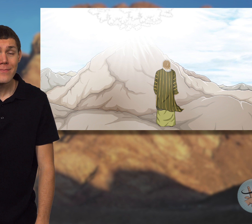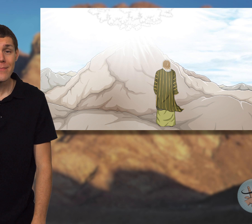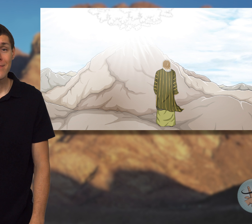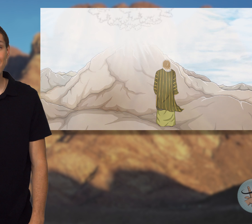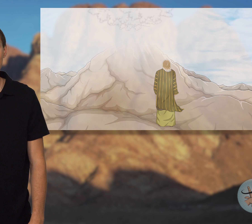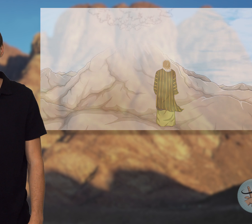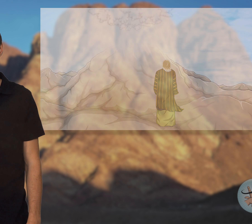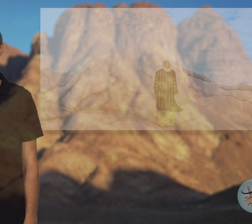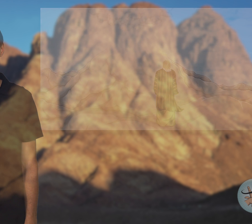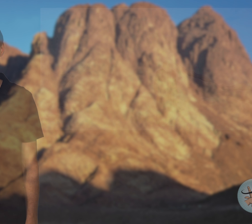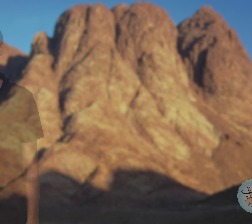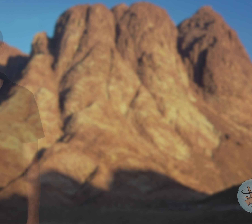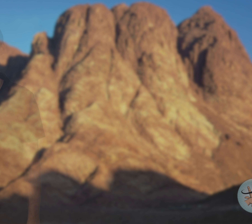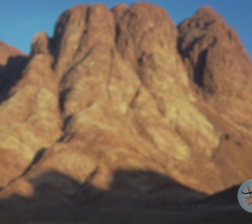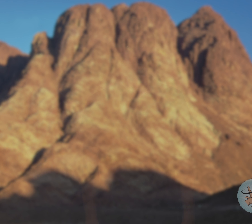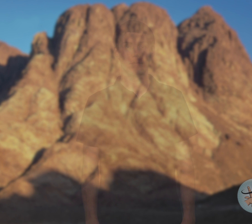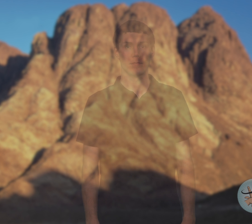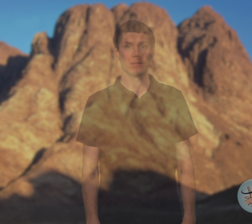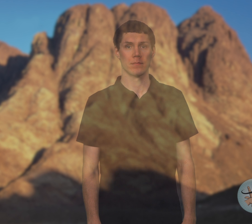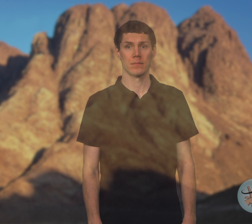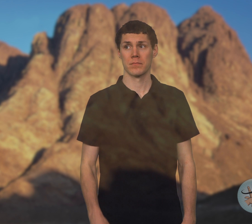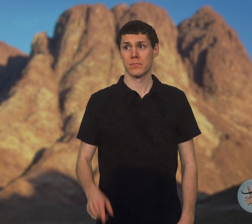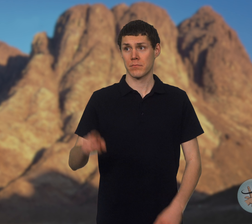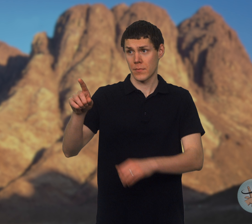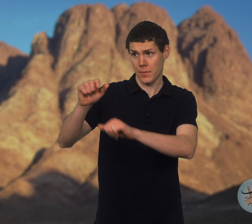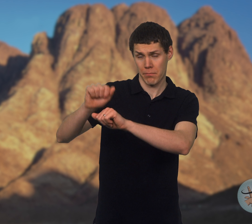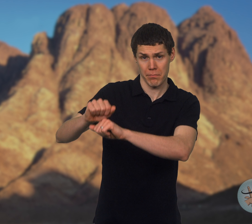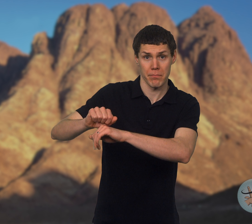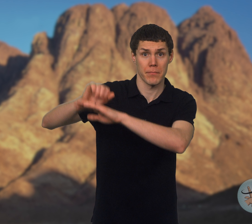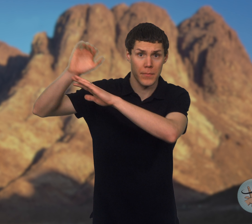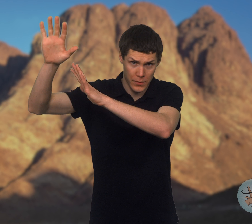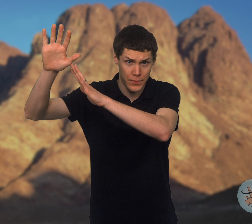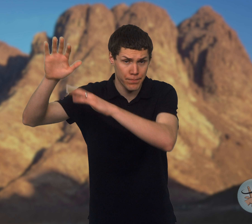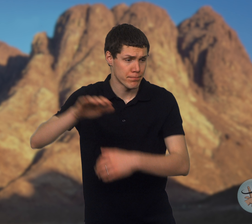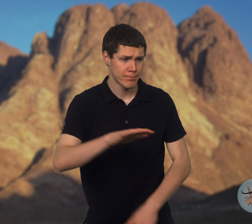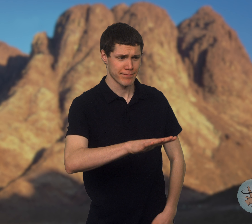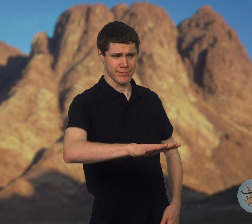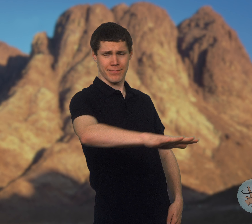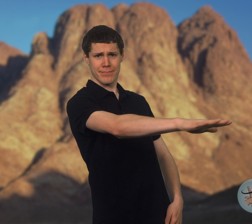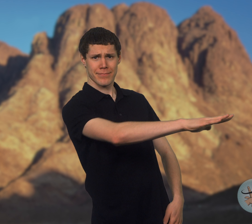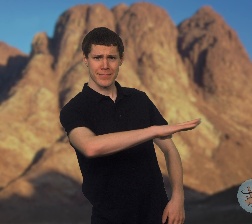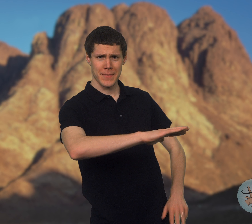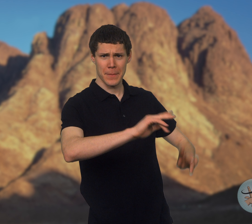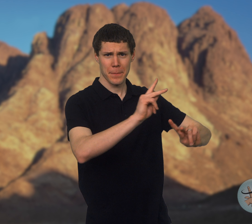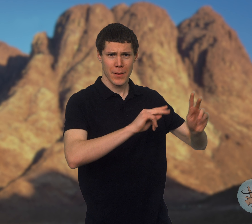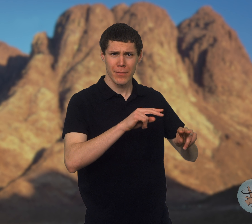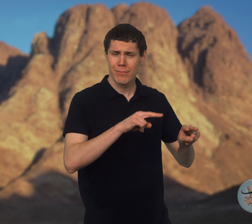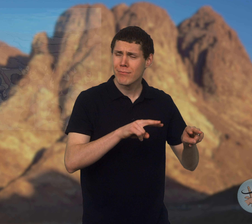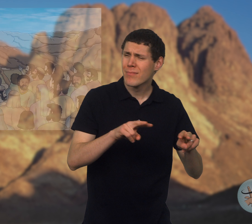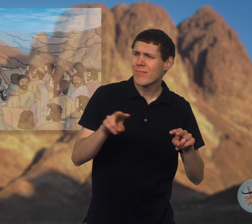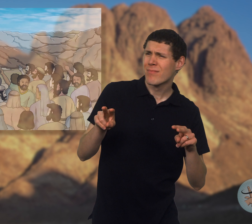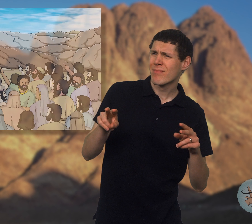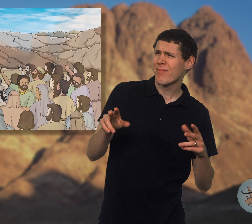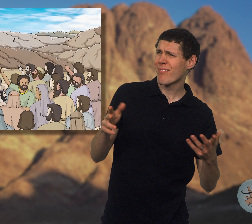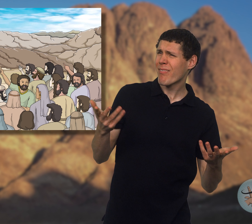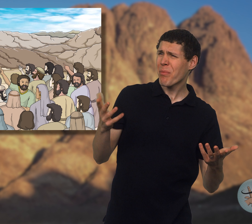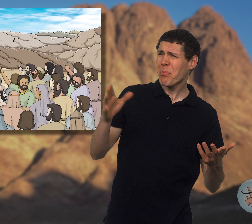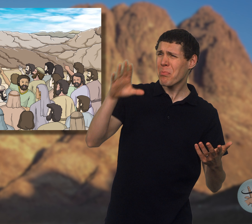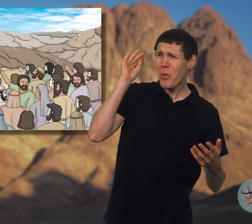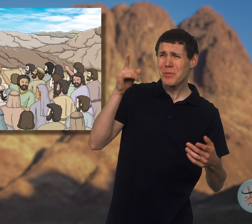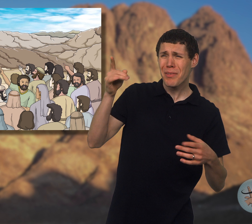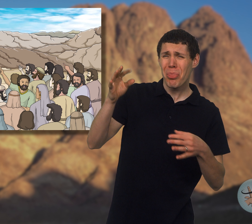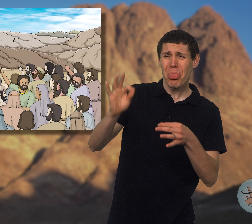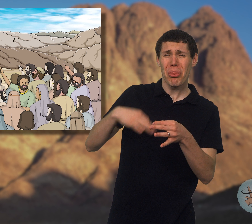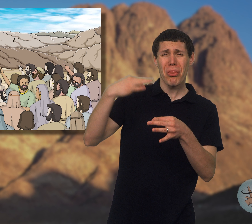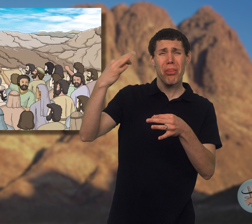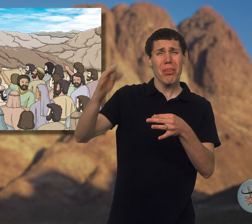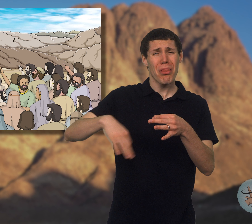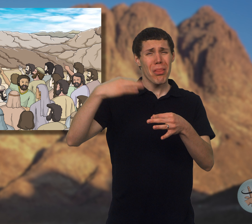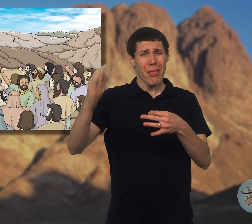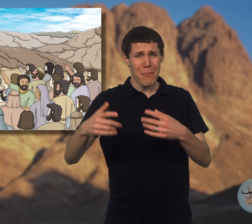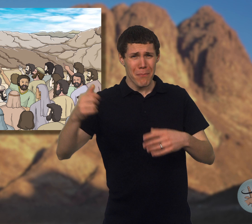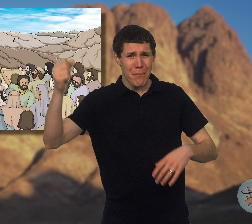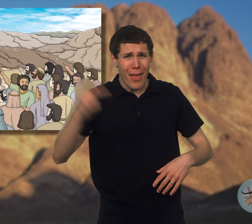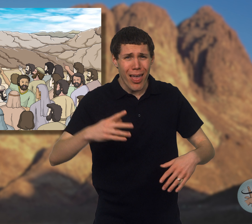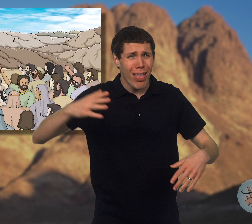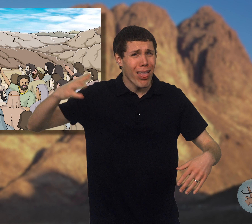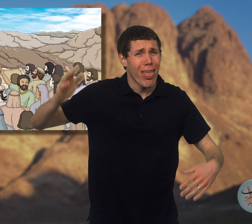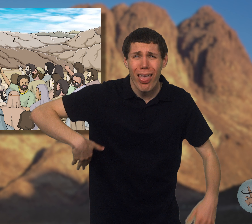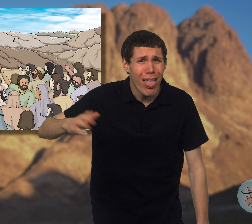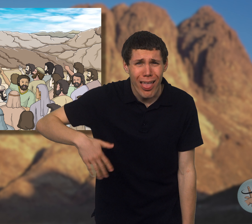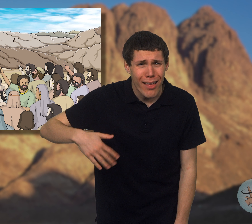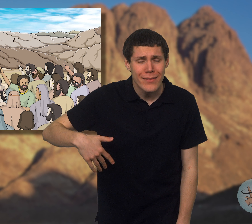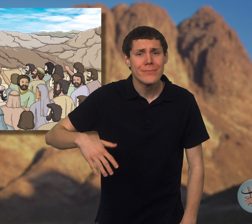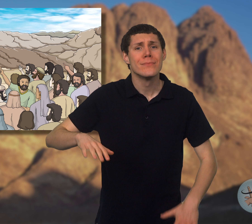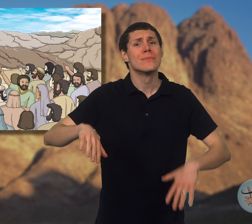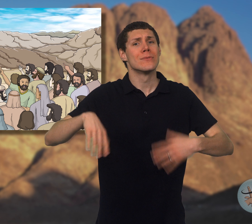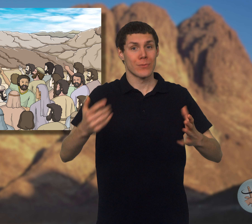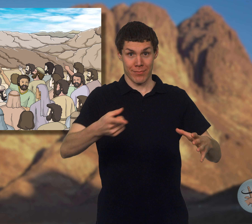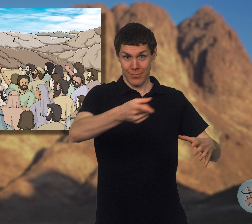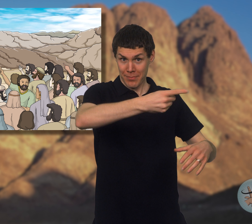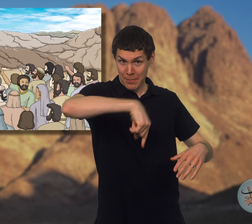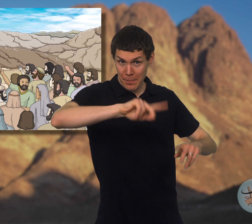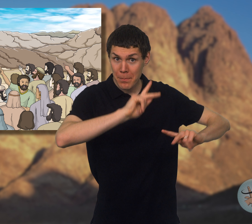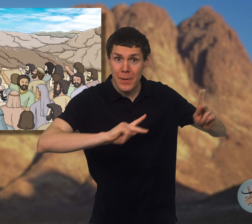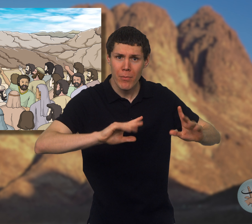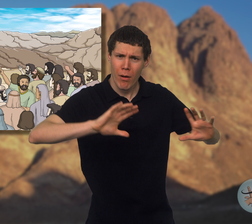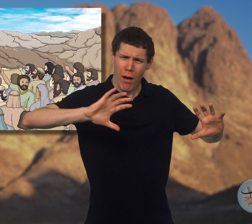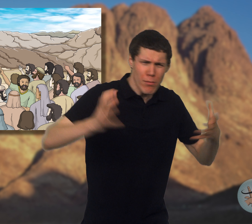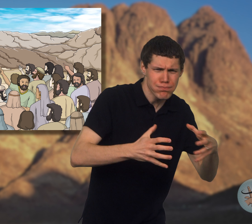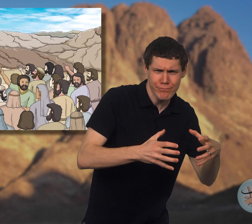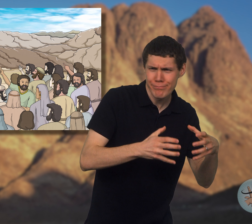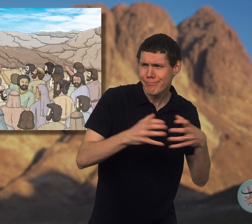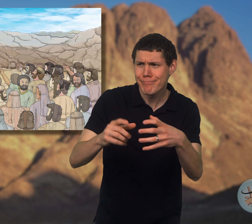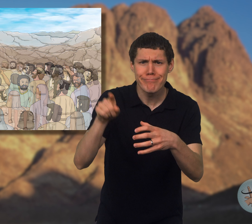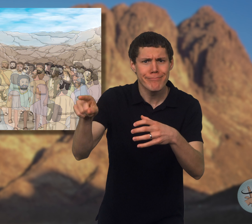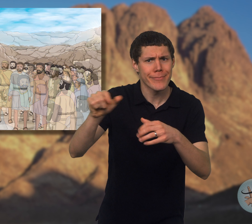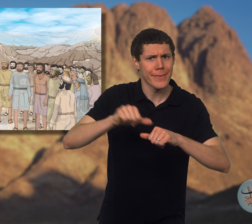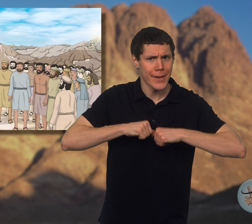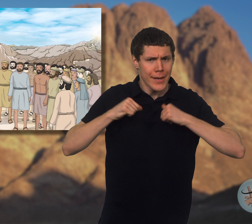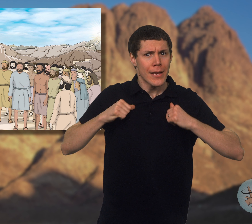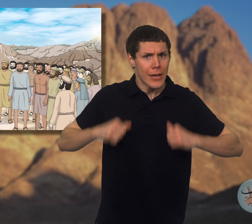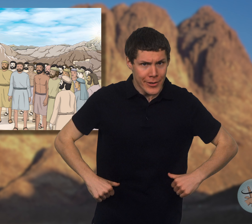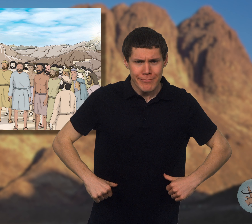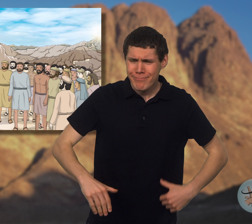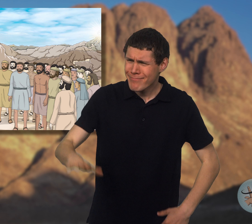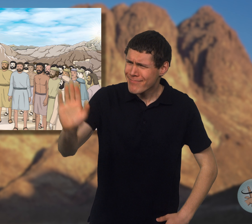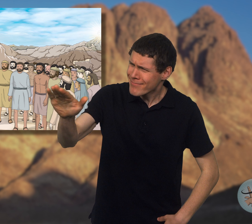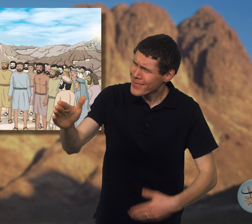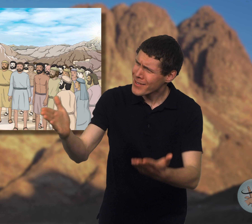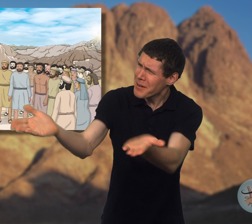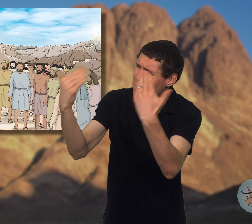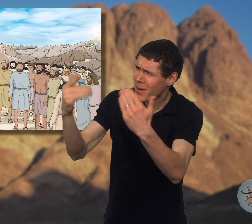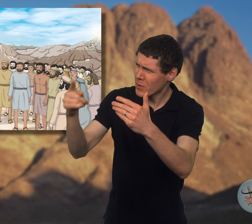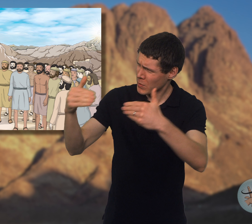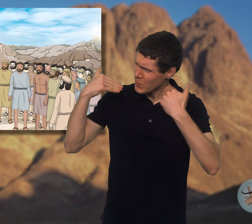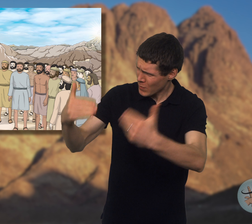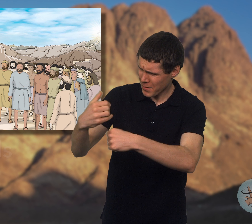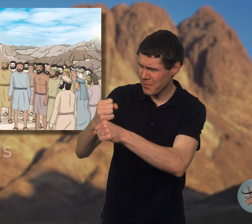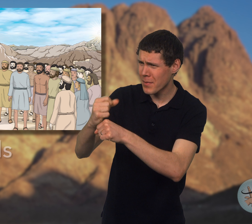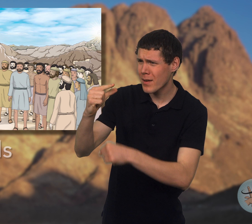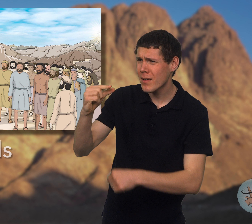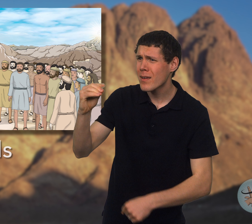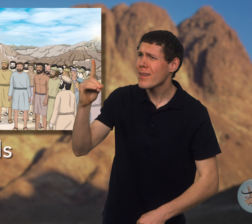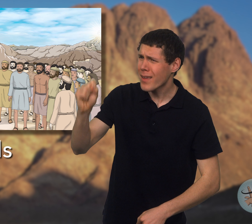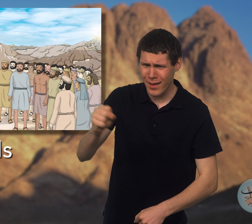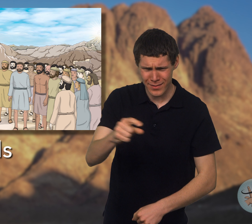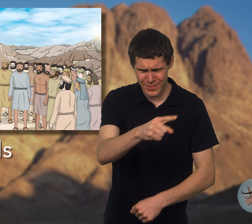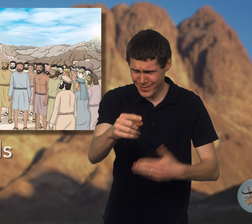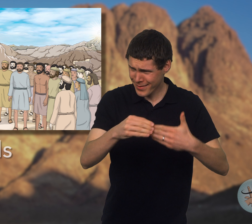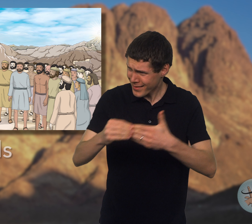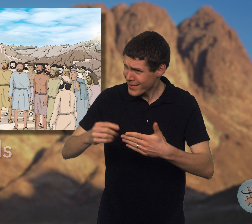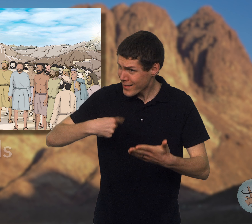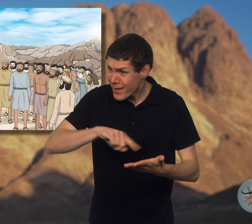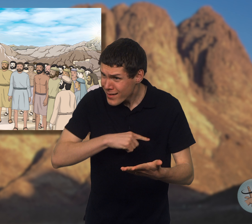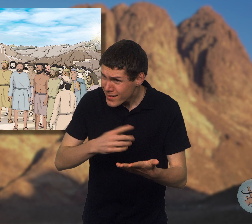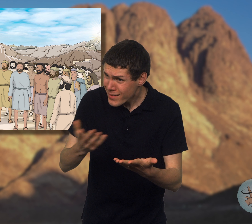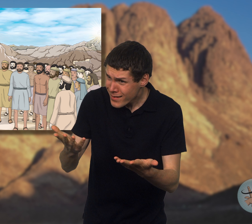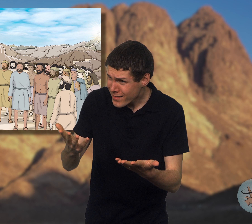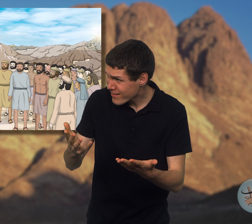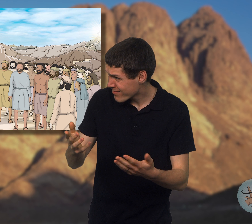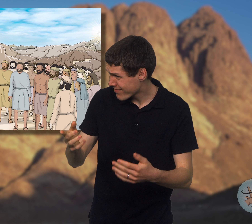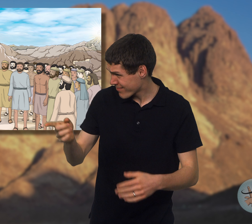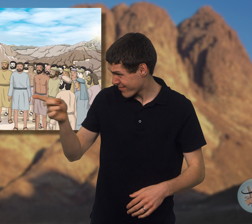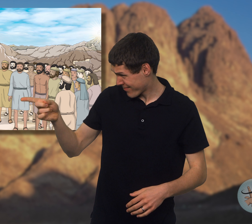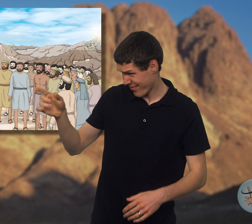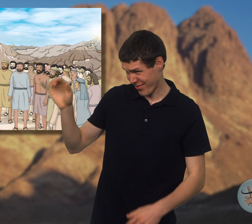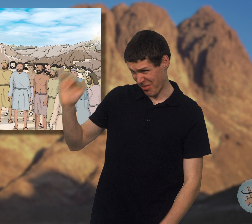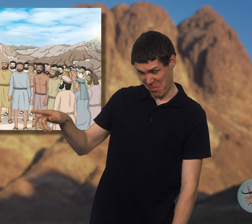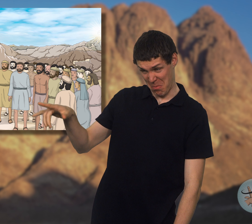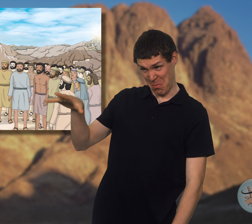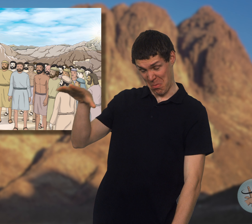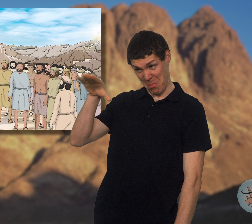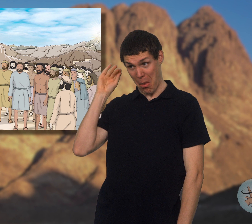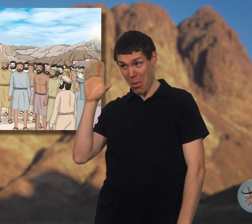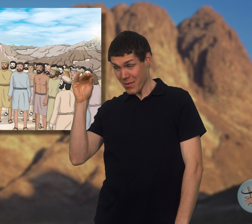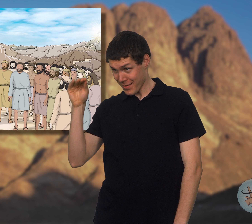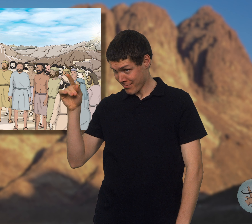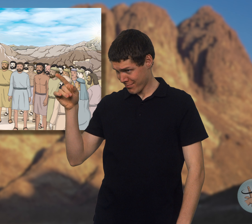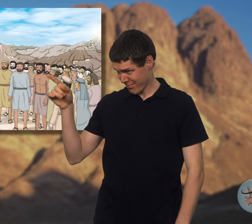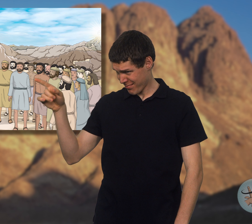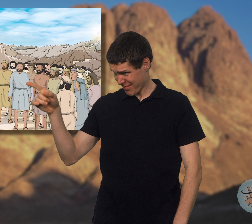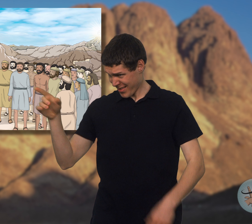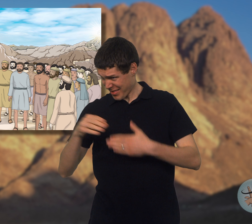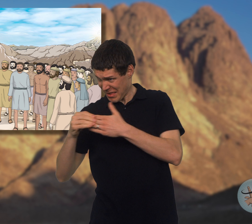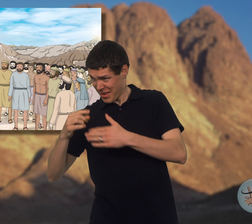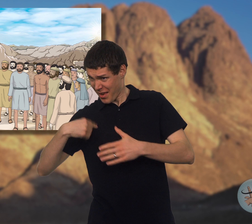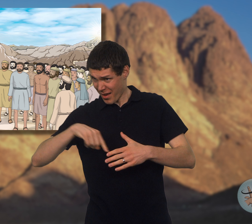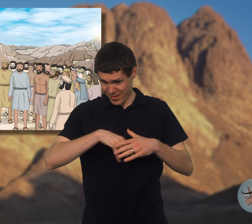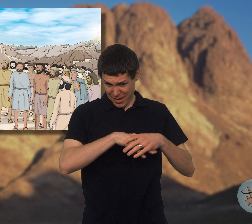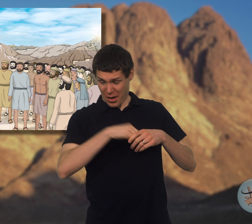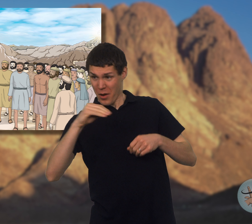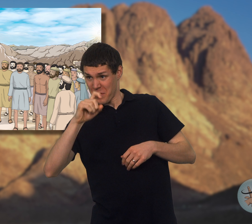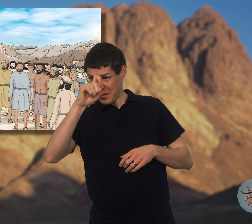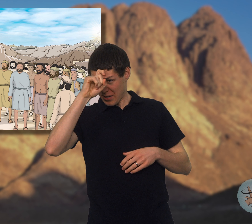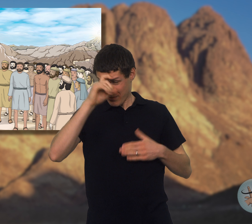Now when the people saw that Moses was delayed in coming down from the mountain, they gathered around Aaron and said, “Come, make us gods who will go before us.